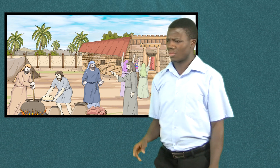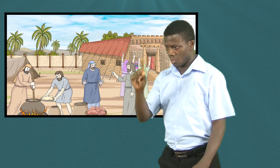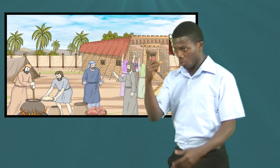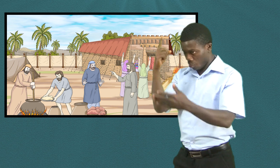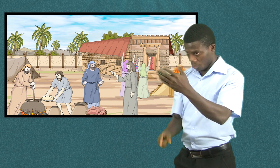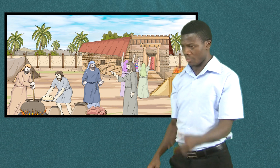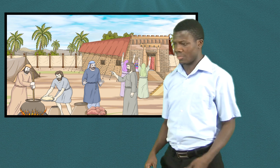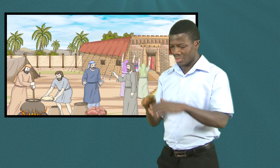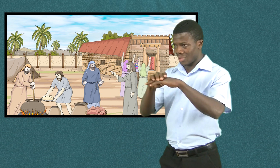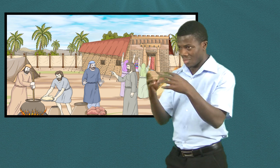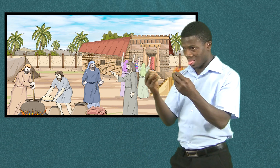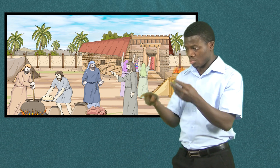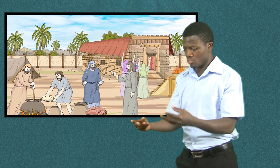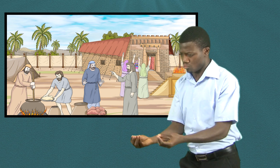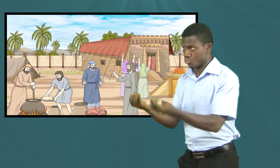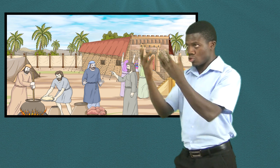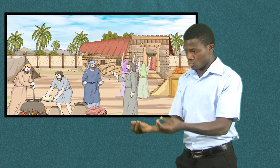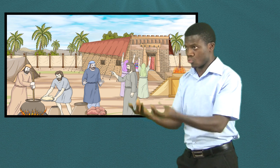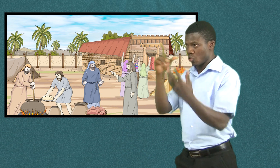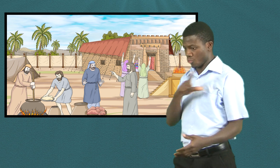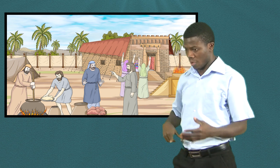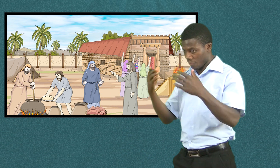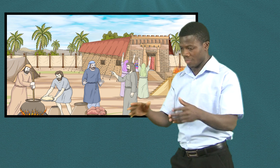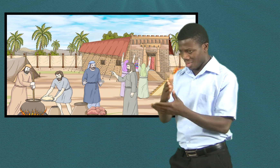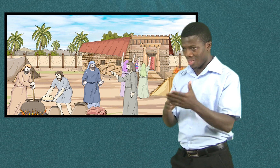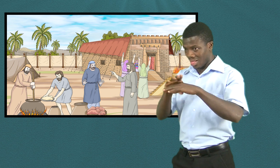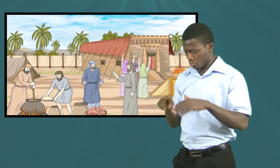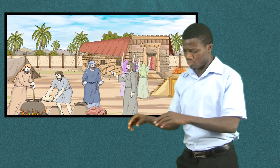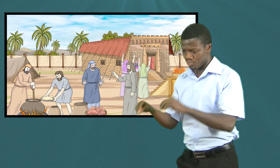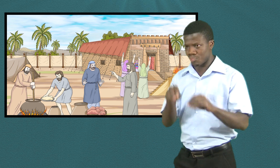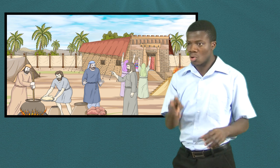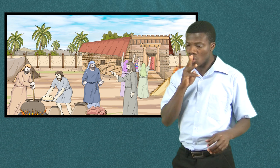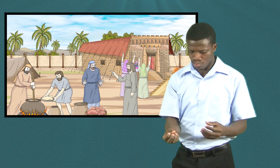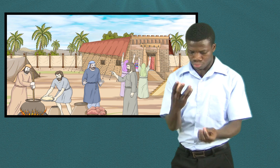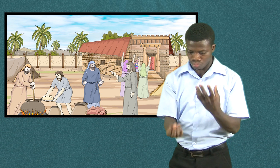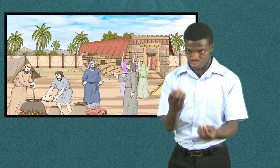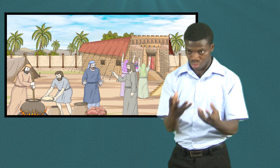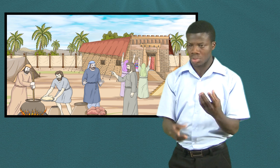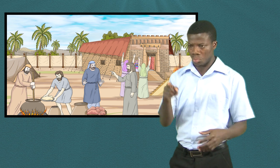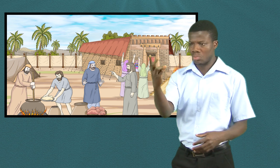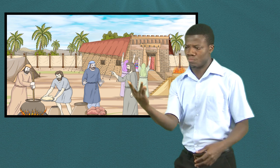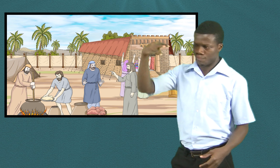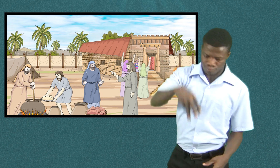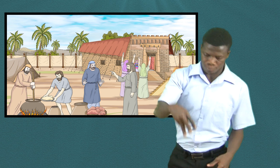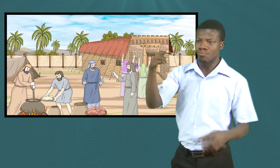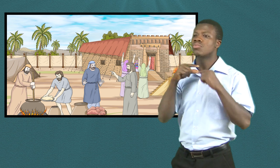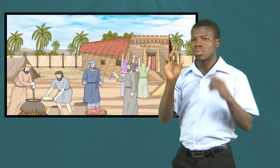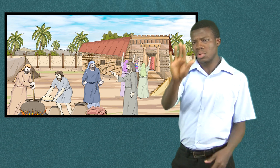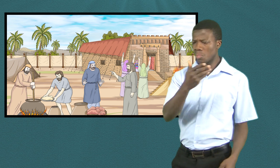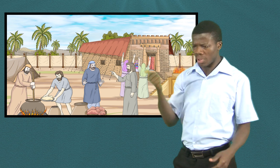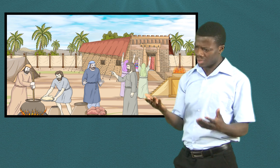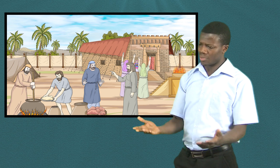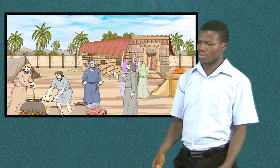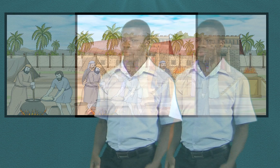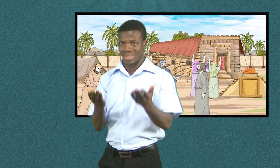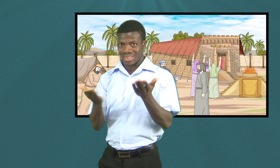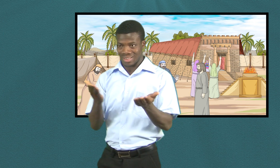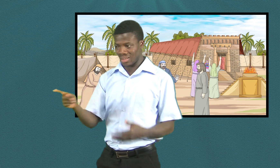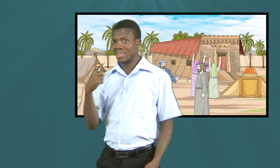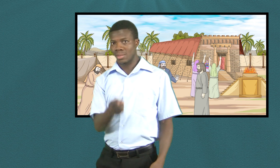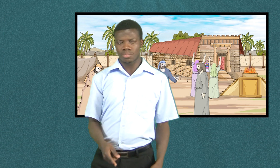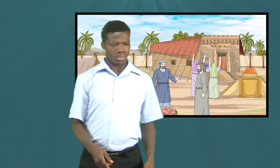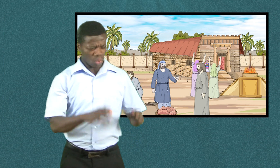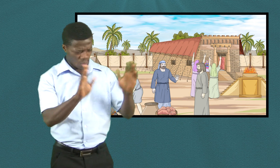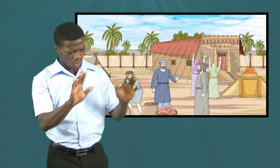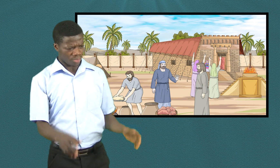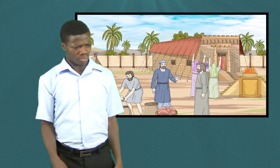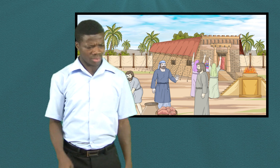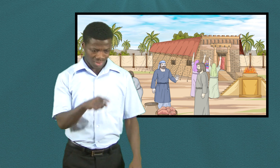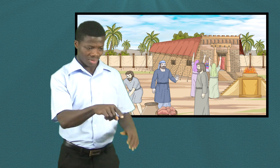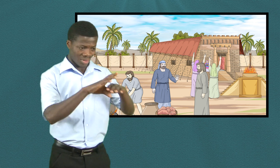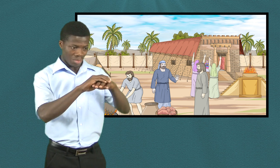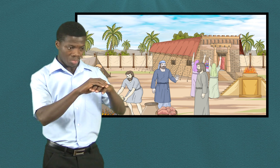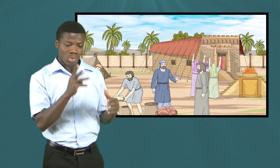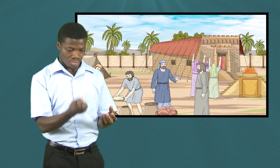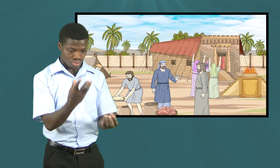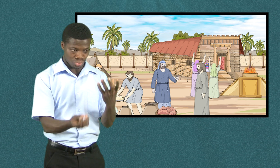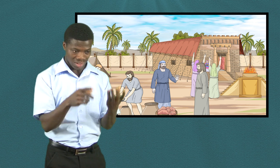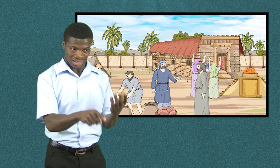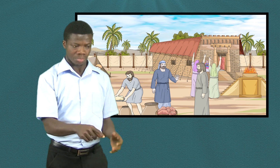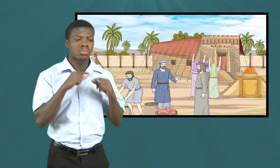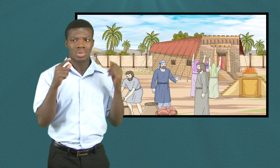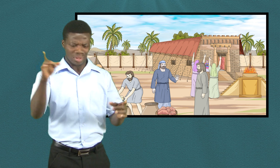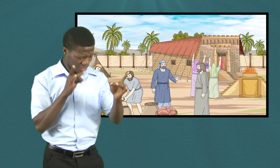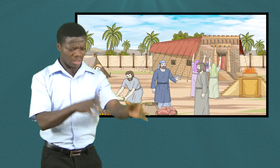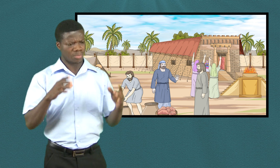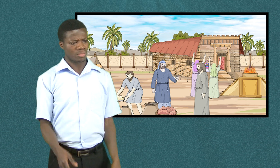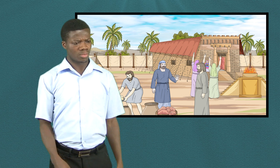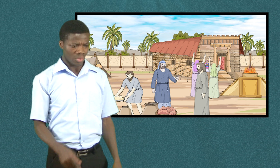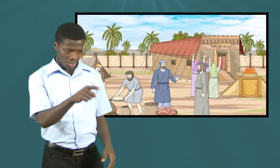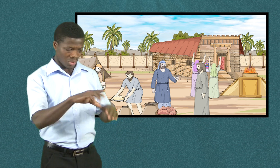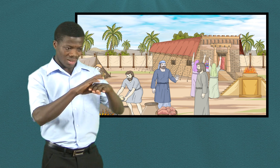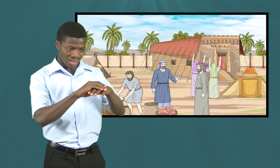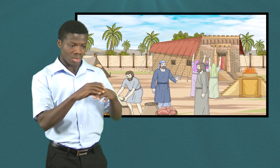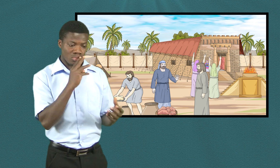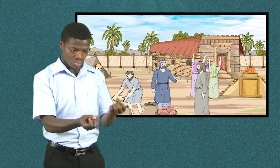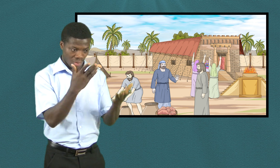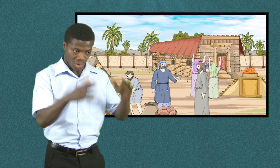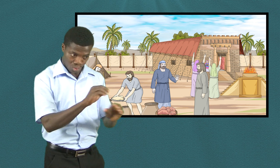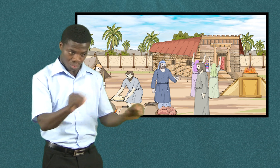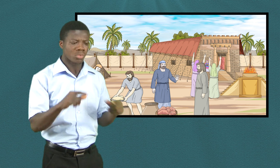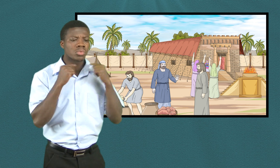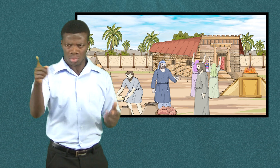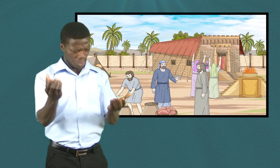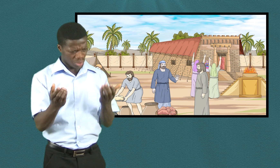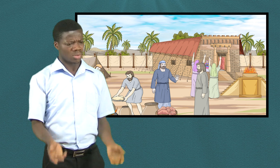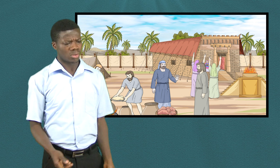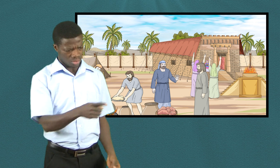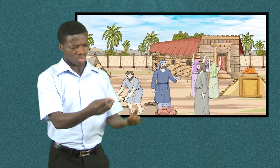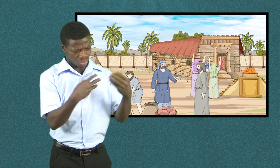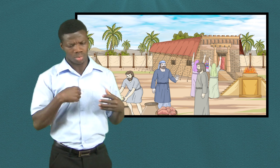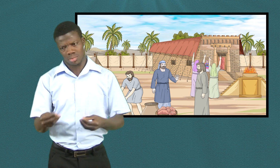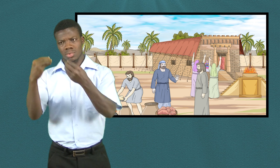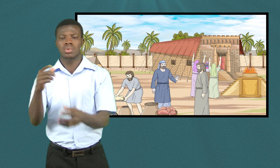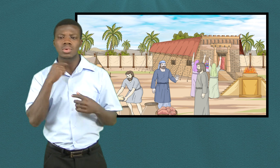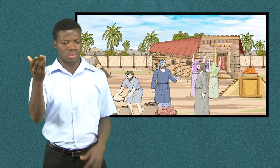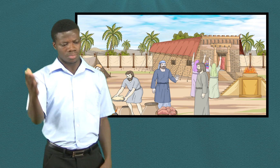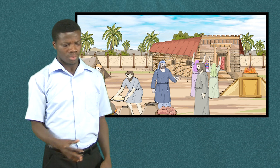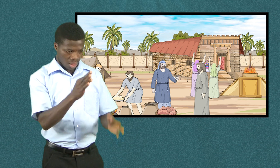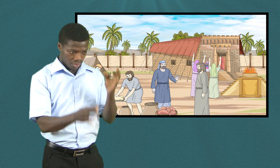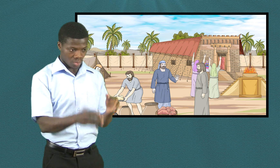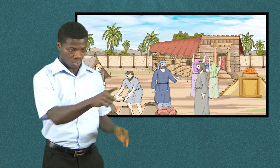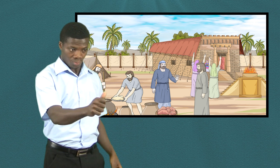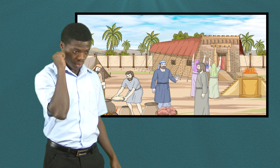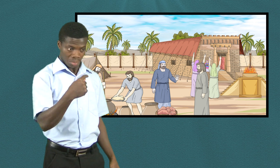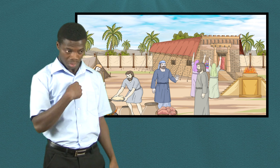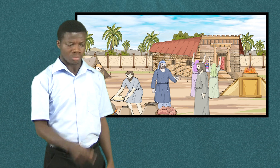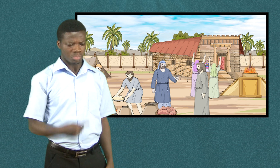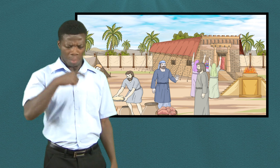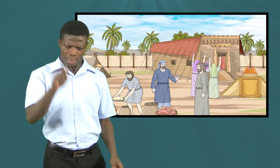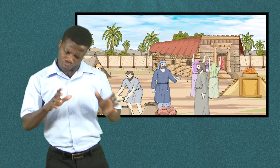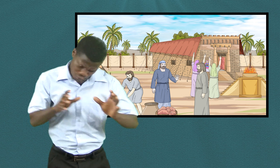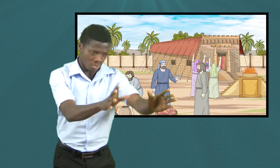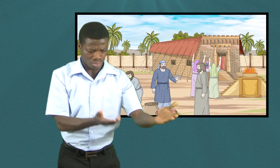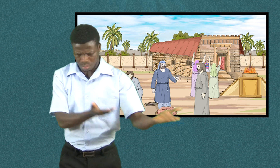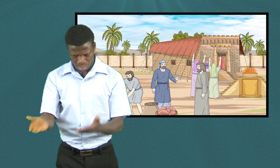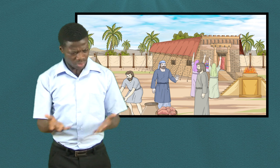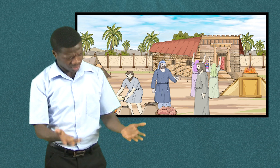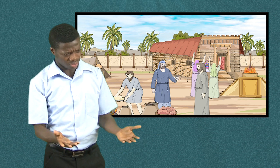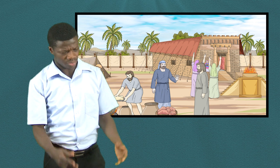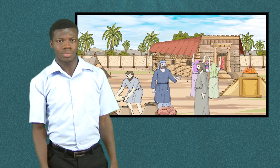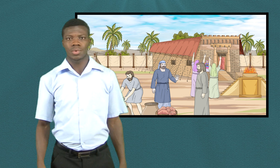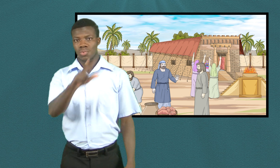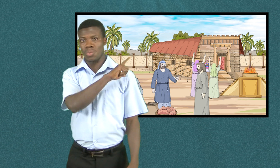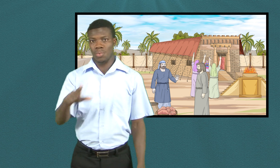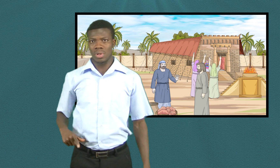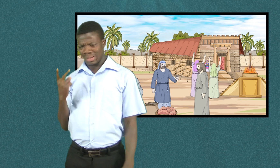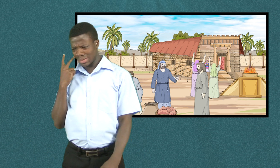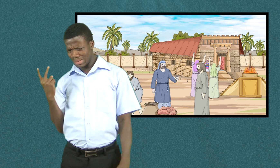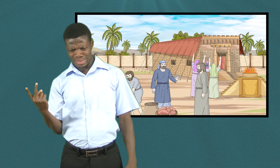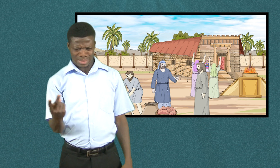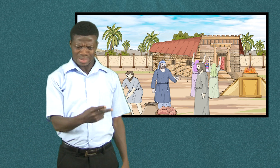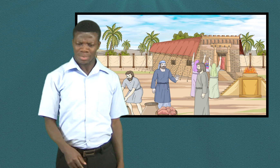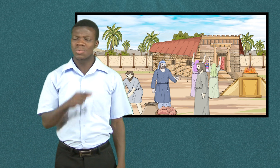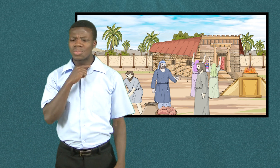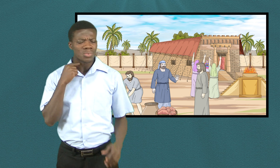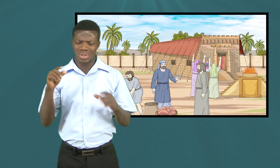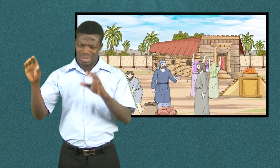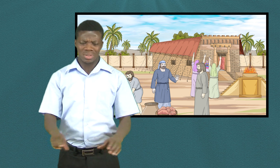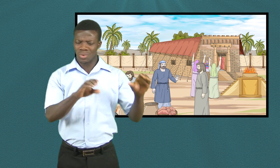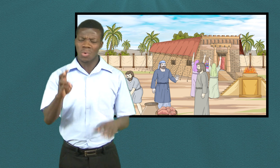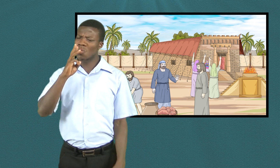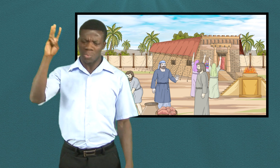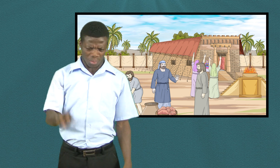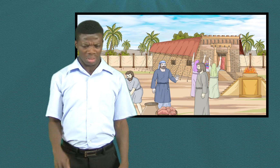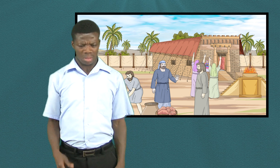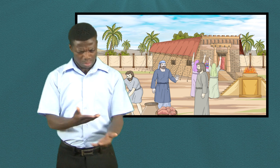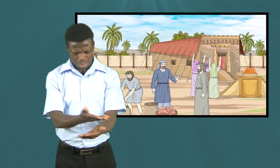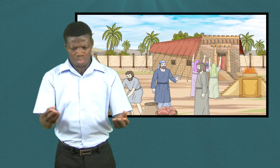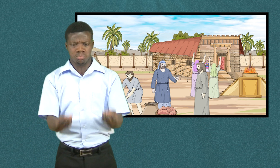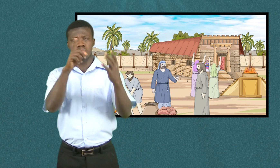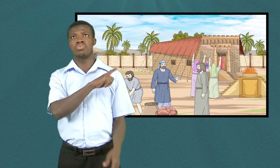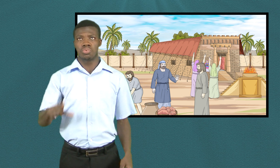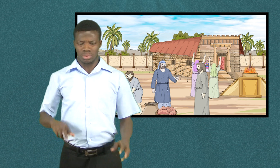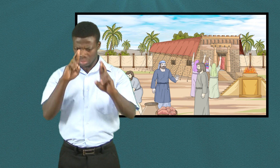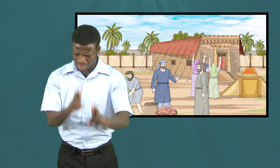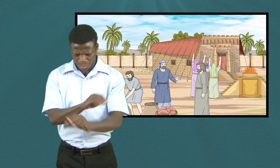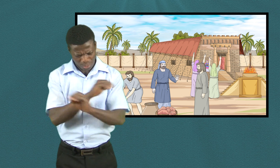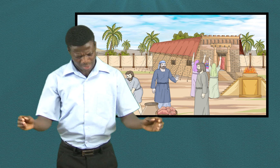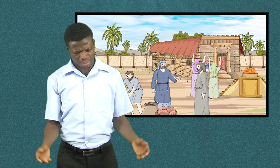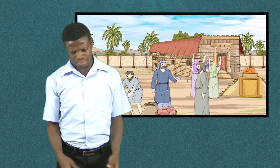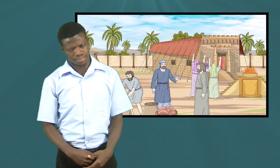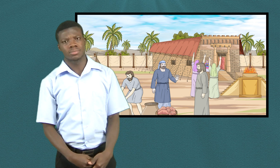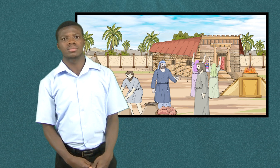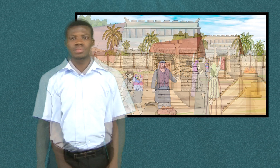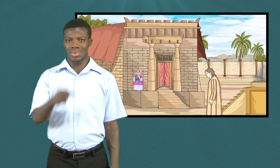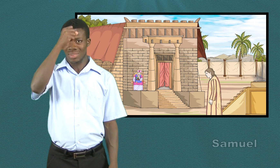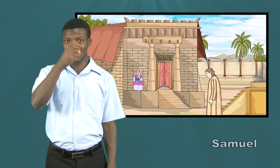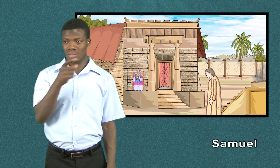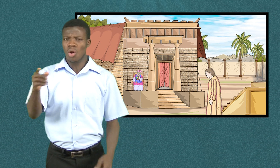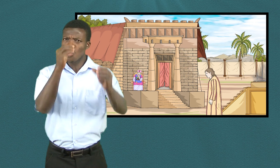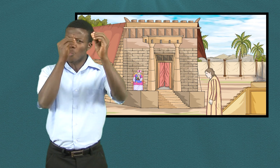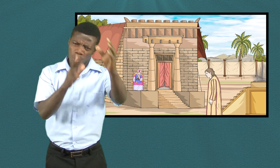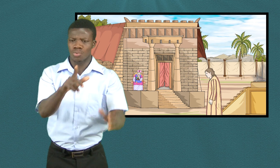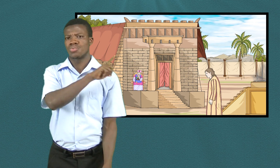And if any man said to him, “The fat must be burned first; then you may take whatever you want,” the servant would reply, “No, you must give it to me right now. If you refuse, I will take it by force!” Thus the sin of these young men was severe in the sight of the LORD, for they were treating the LORD’s offering with contempt.